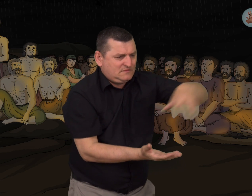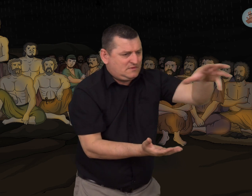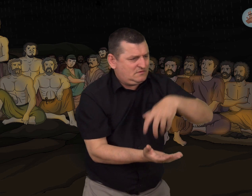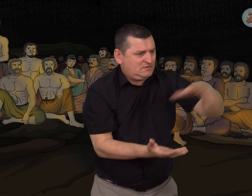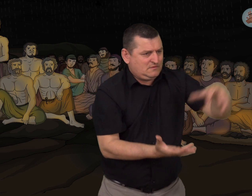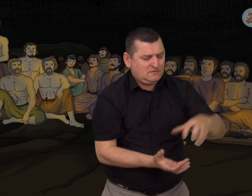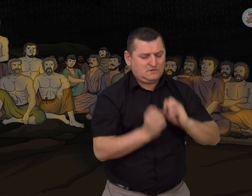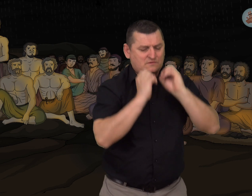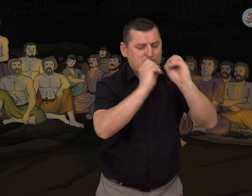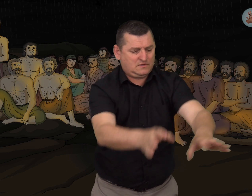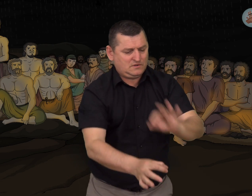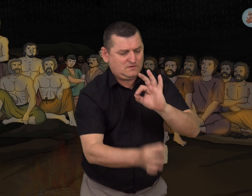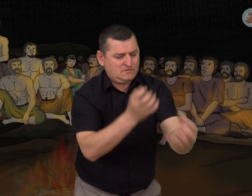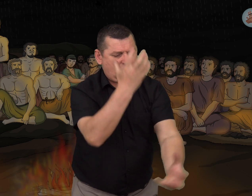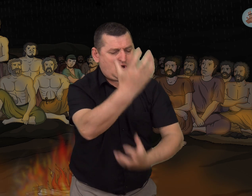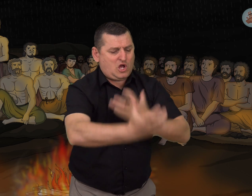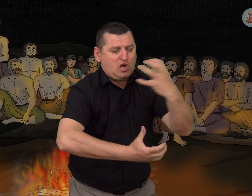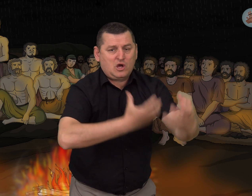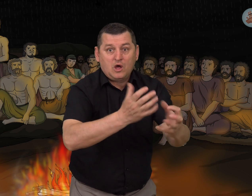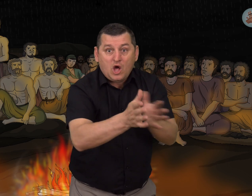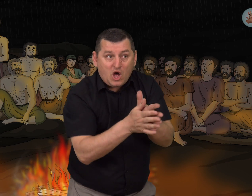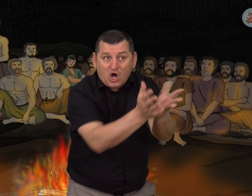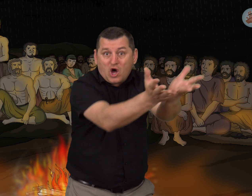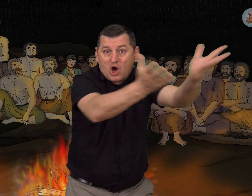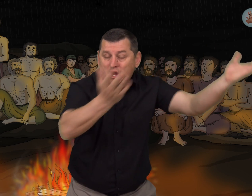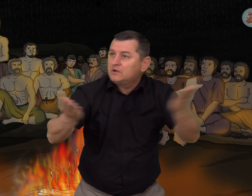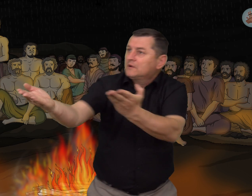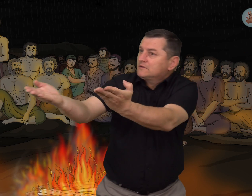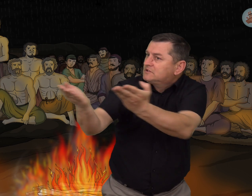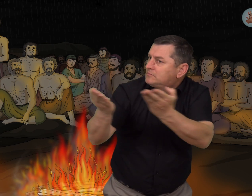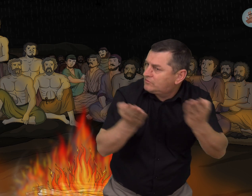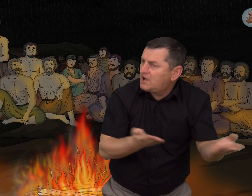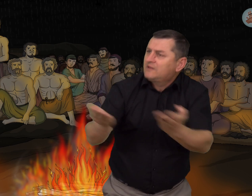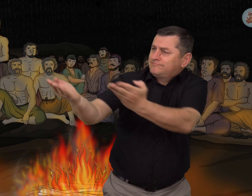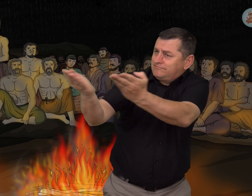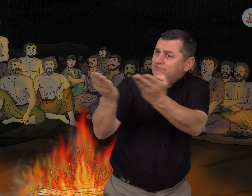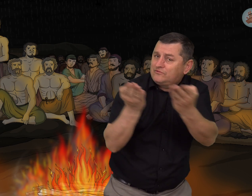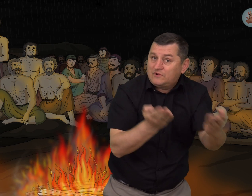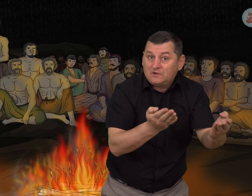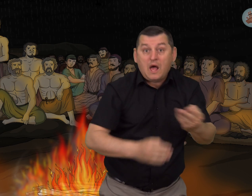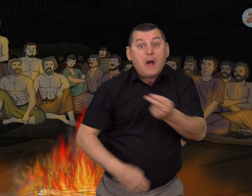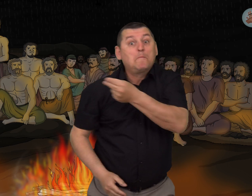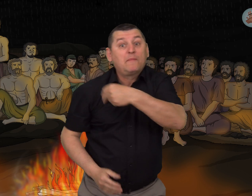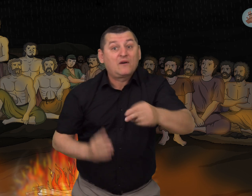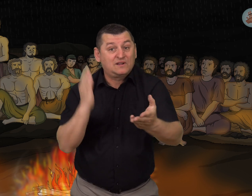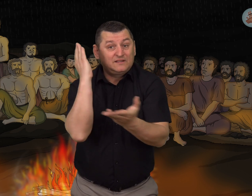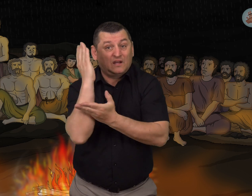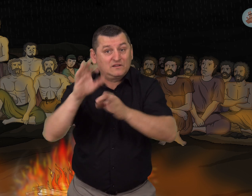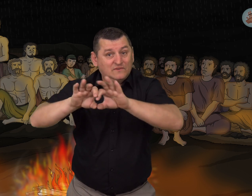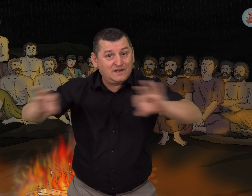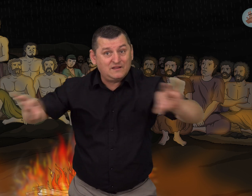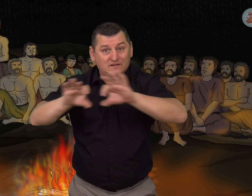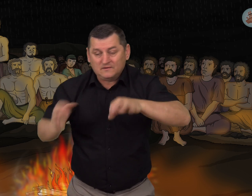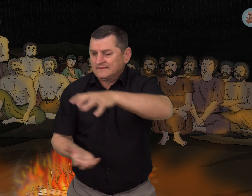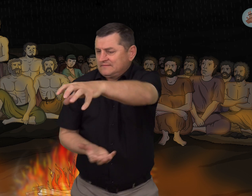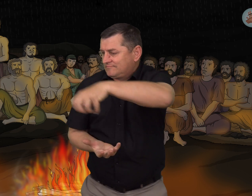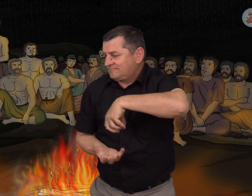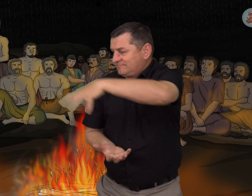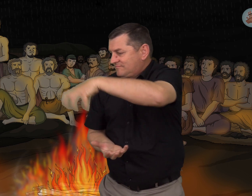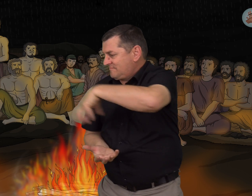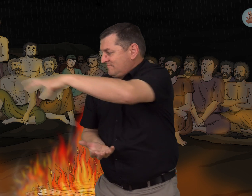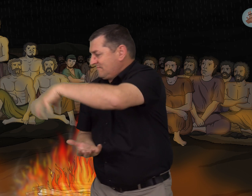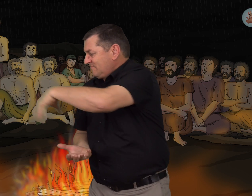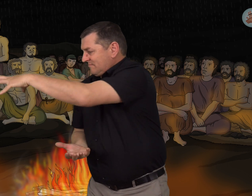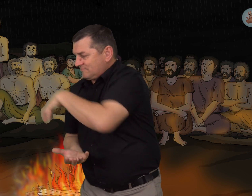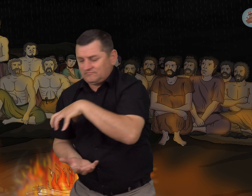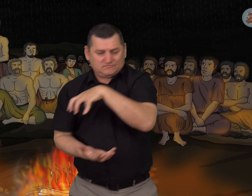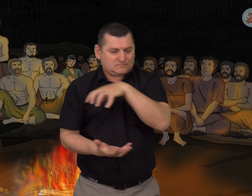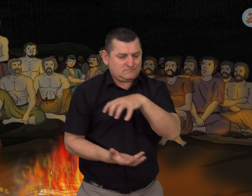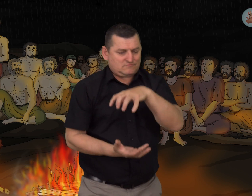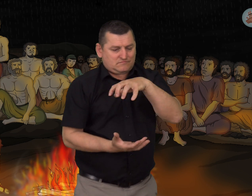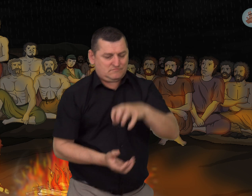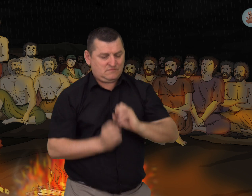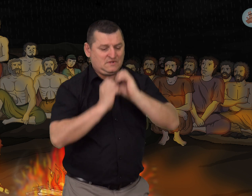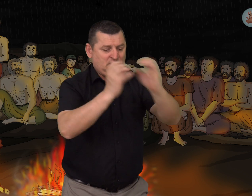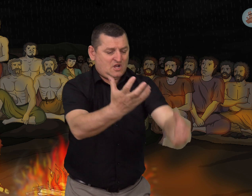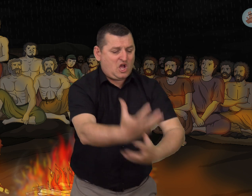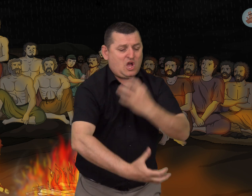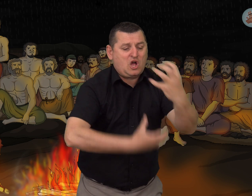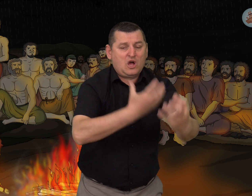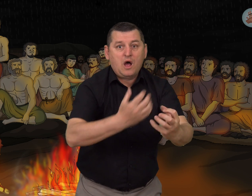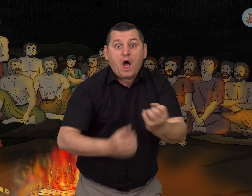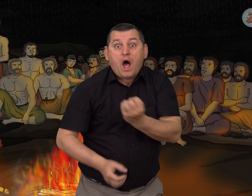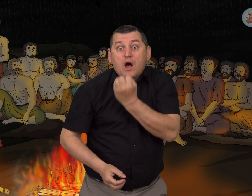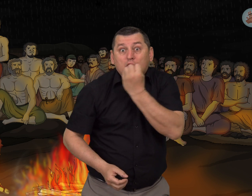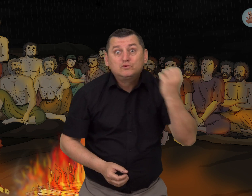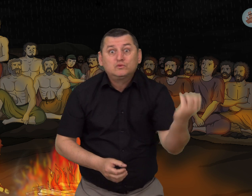They kindled a fire and welcomed all of us because it was raining and cold.